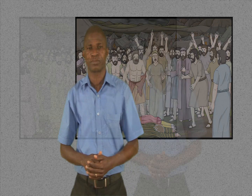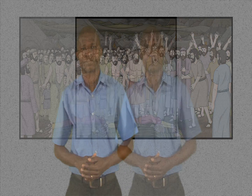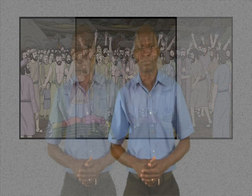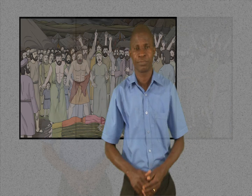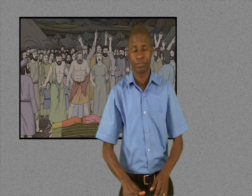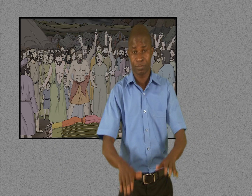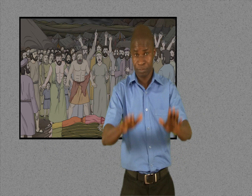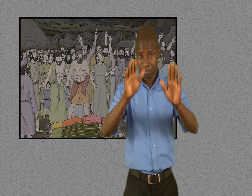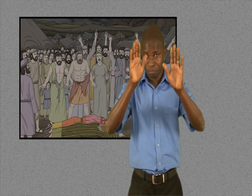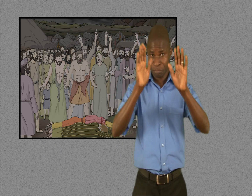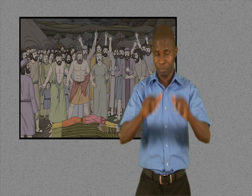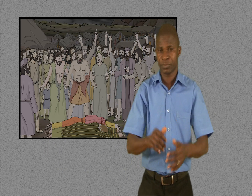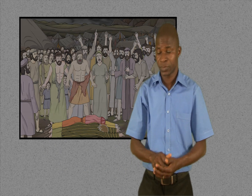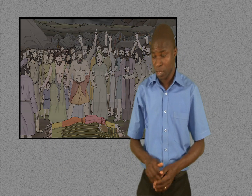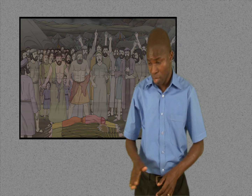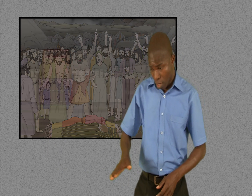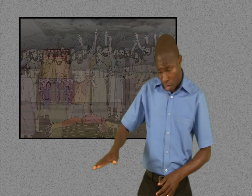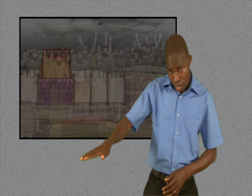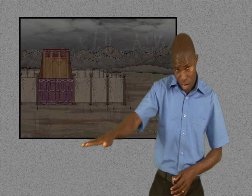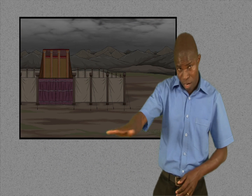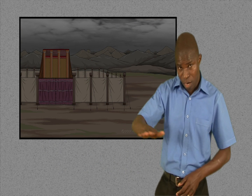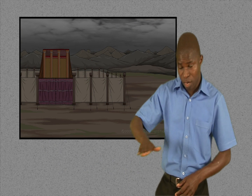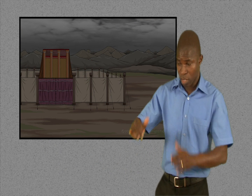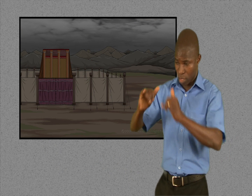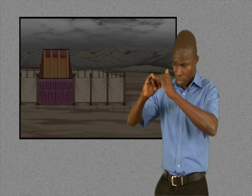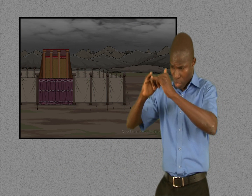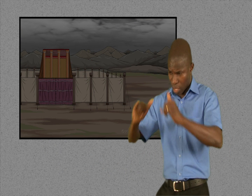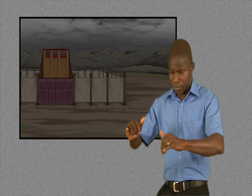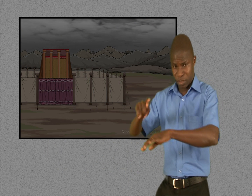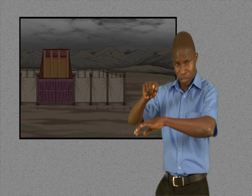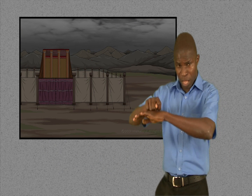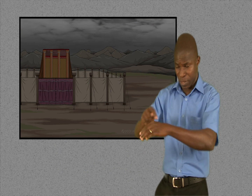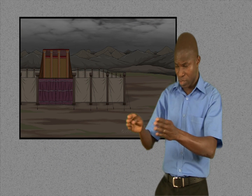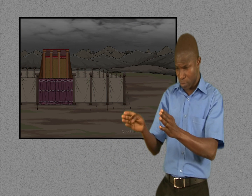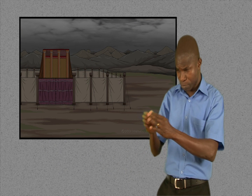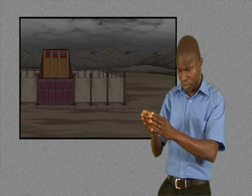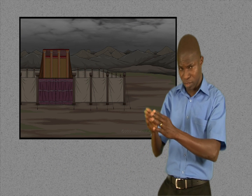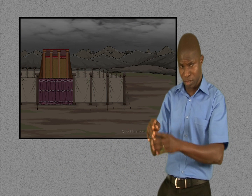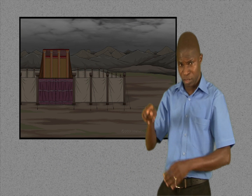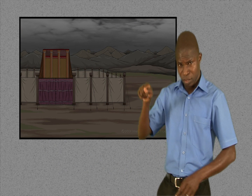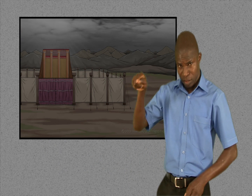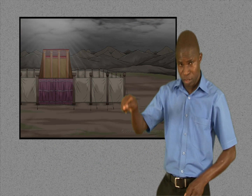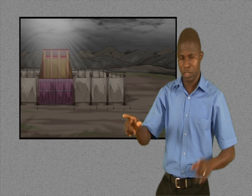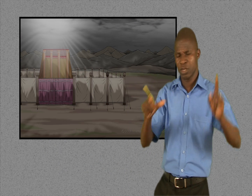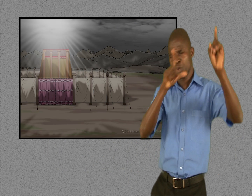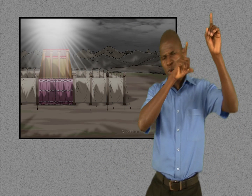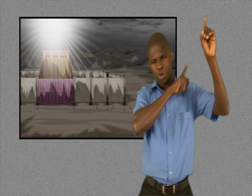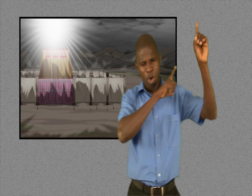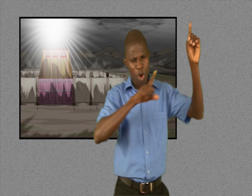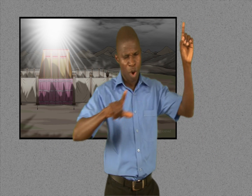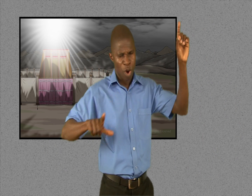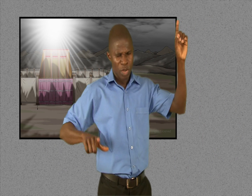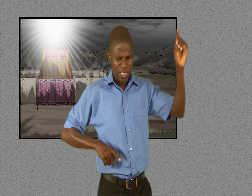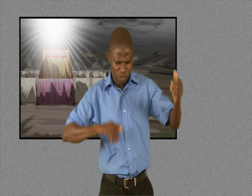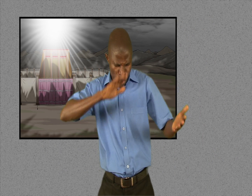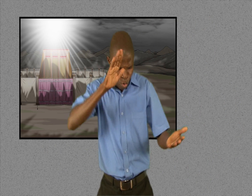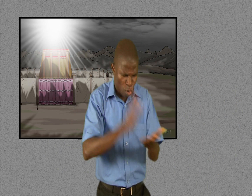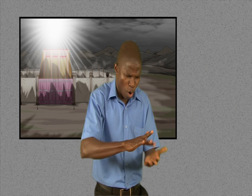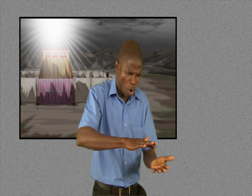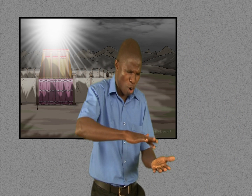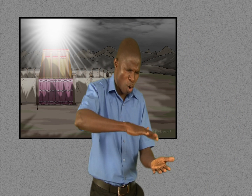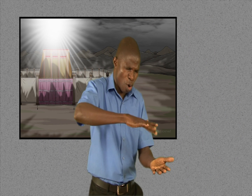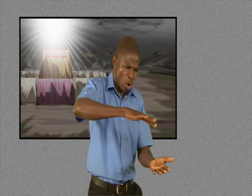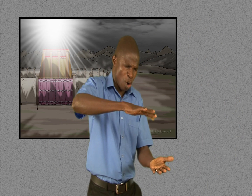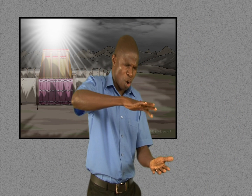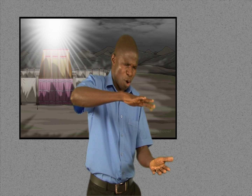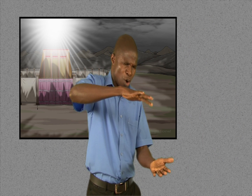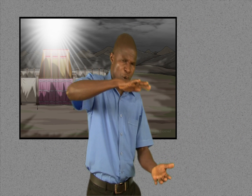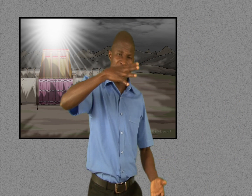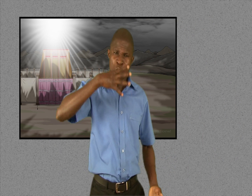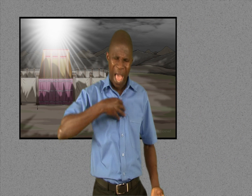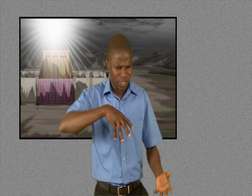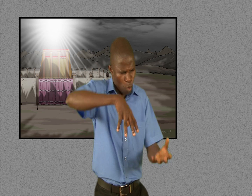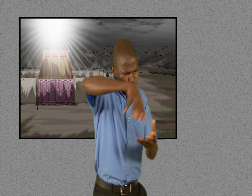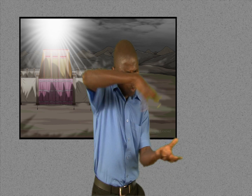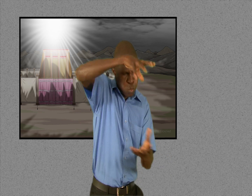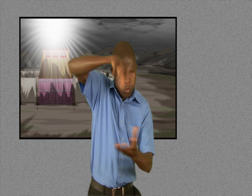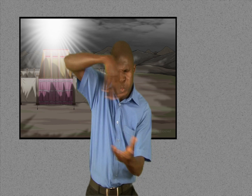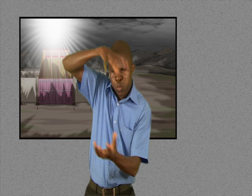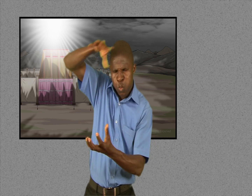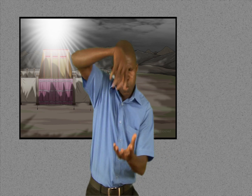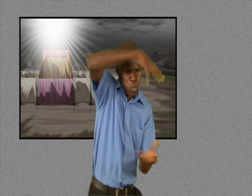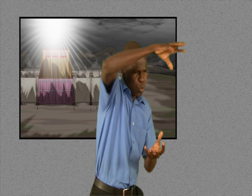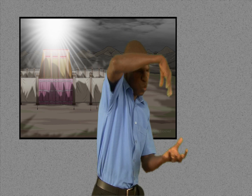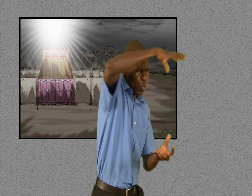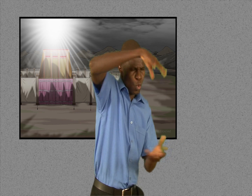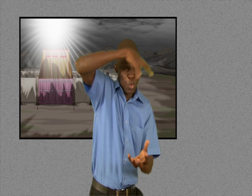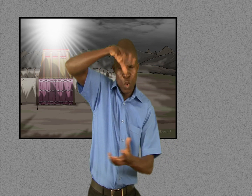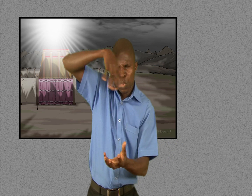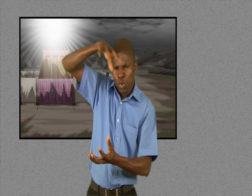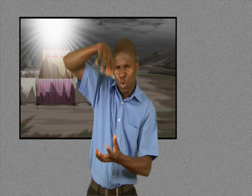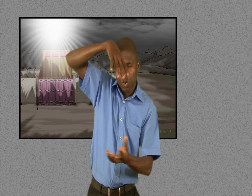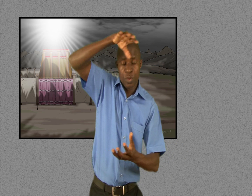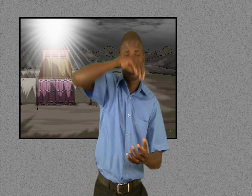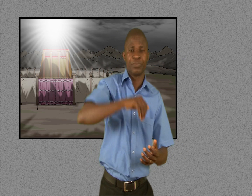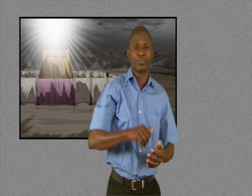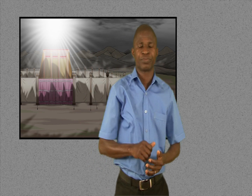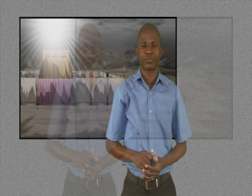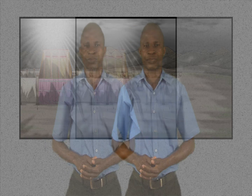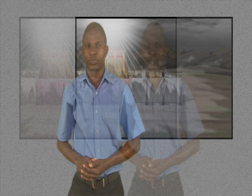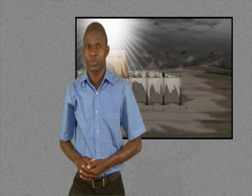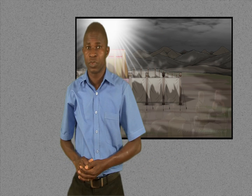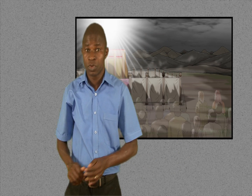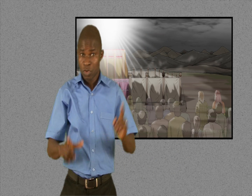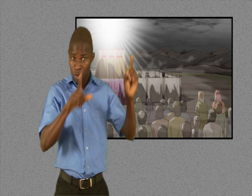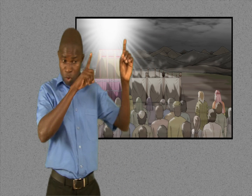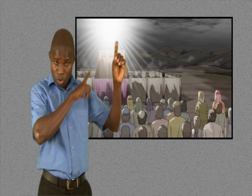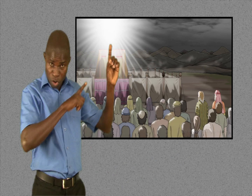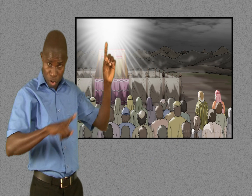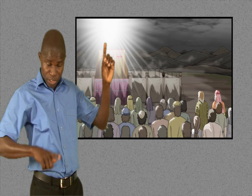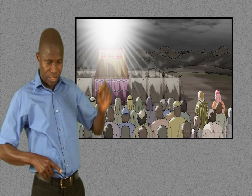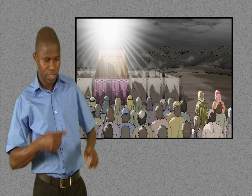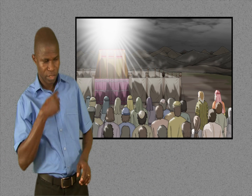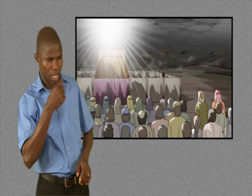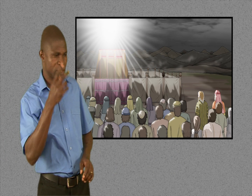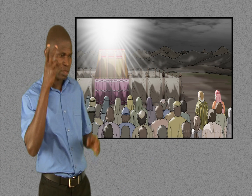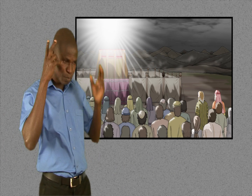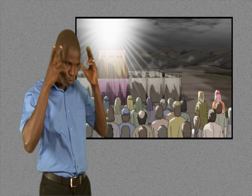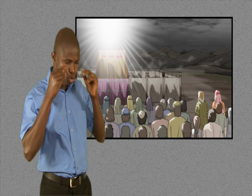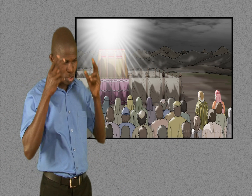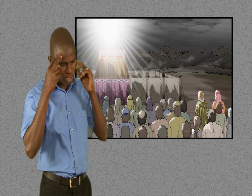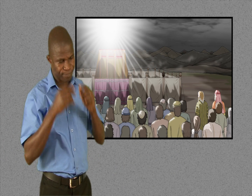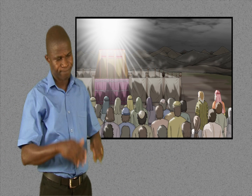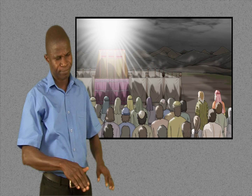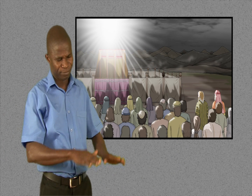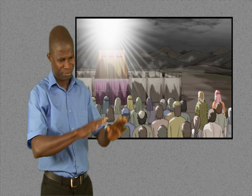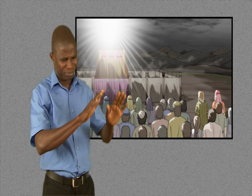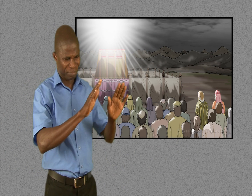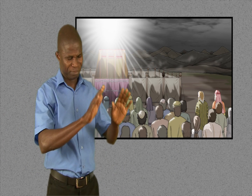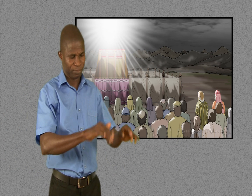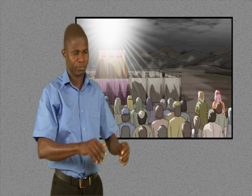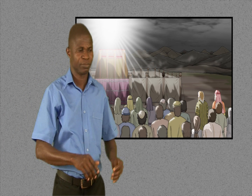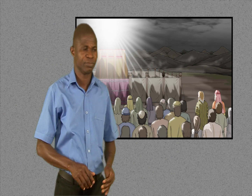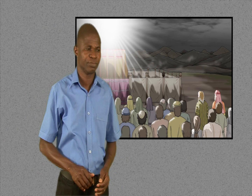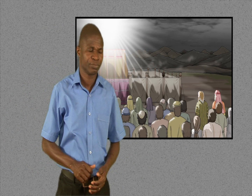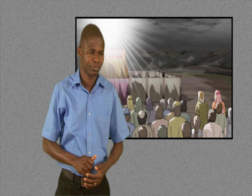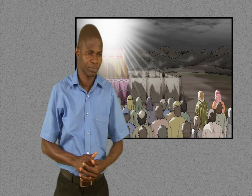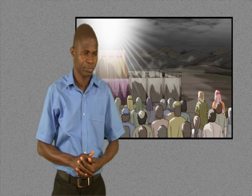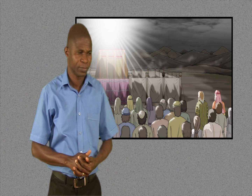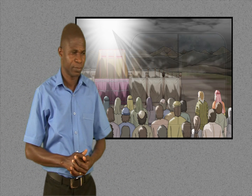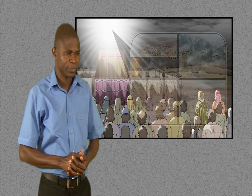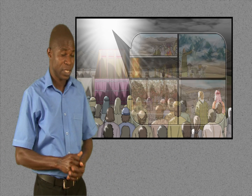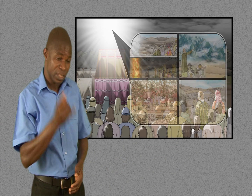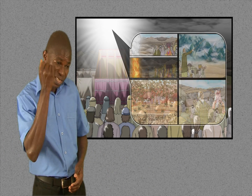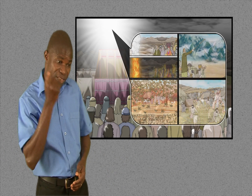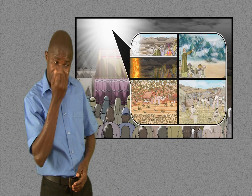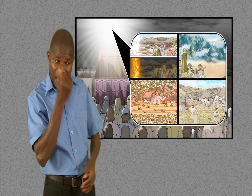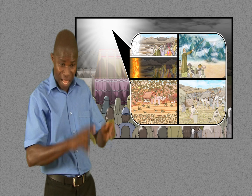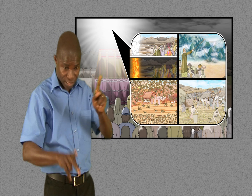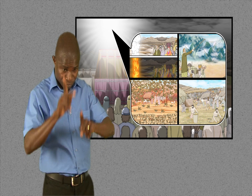Then the glory of the LORD appeared to all the Israelites at the Tent of Meeting. And the LORD said to Moses, “How long will this people treat Me with contempt?